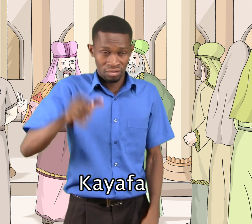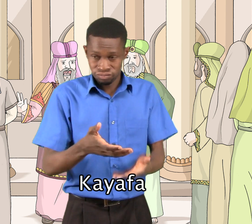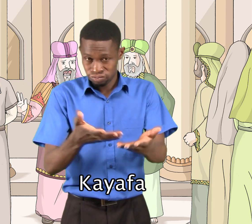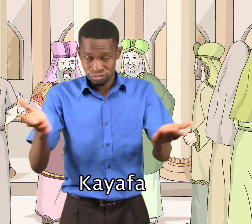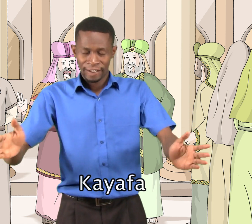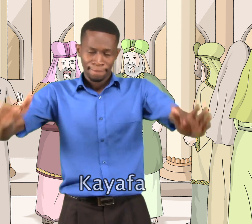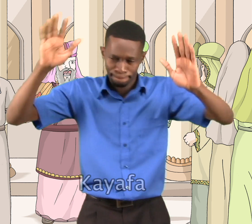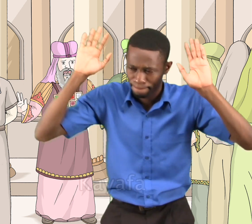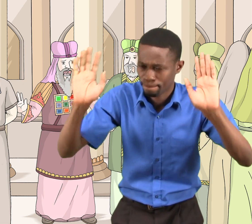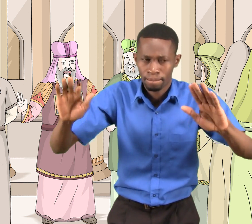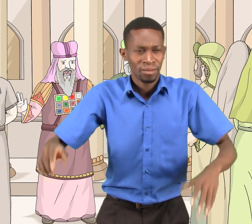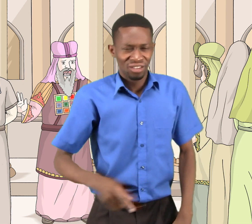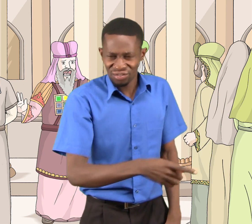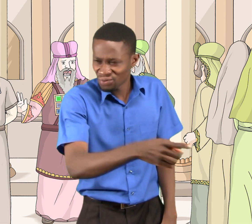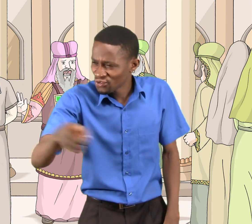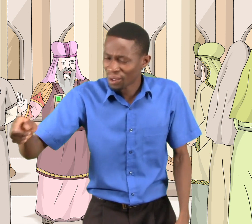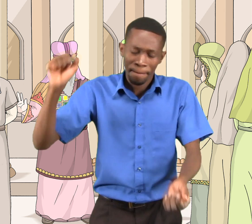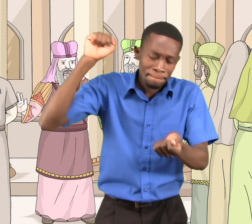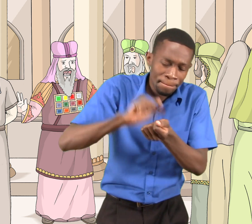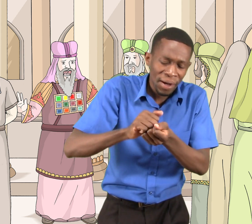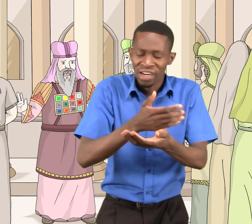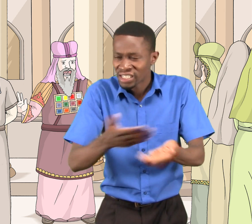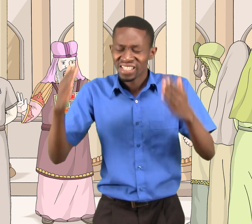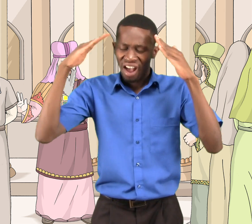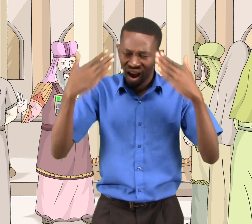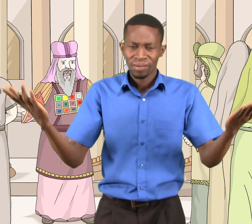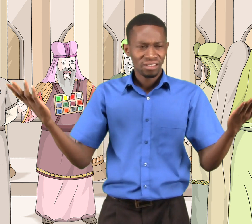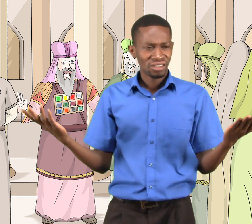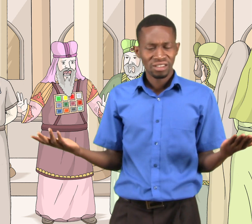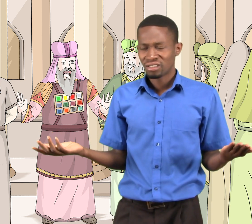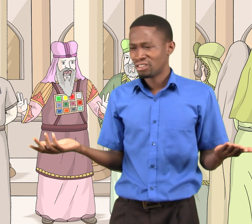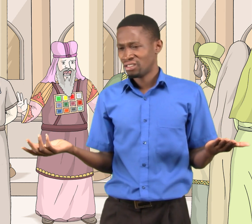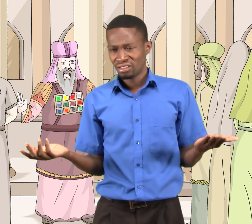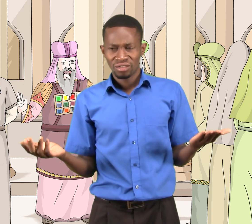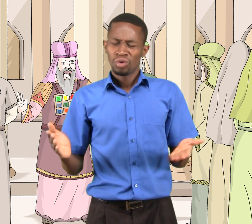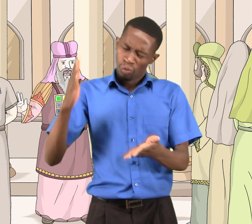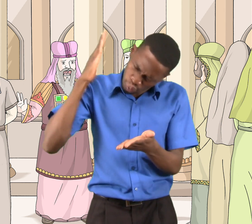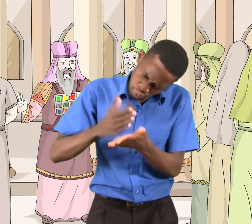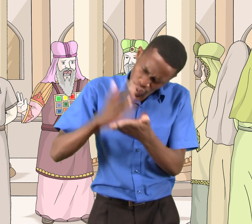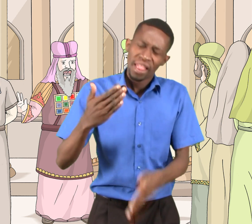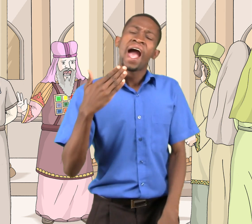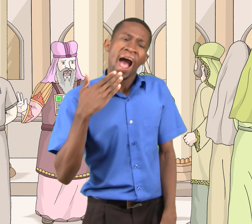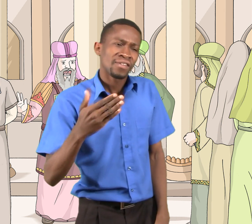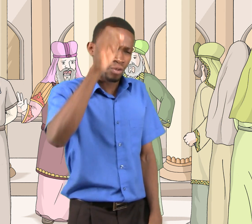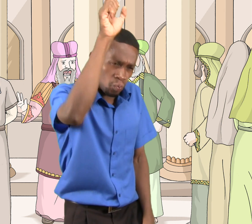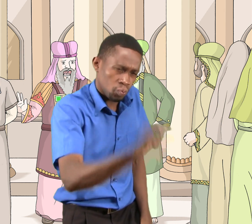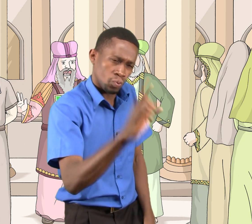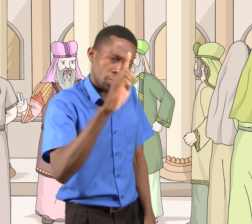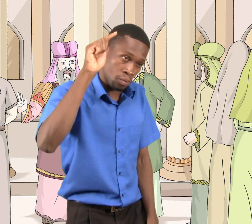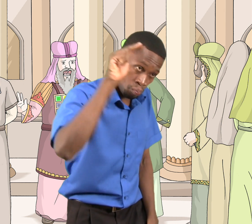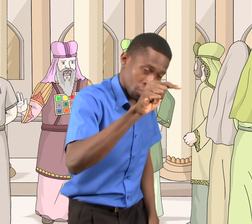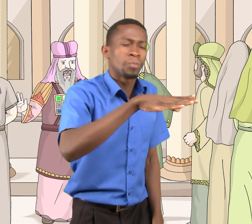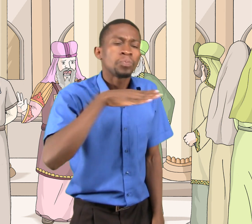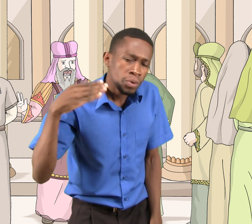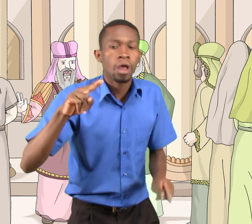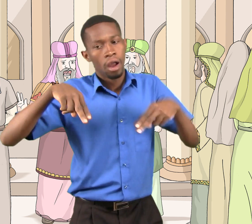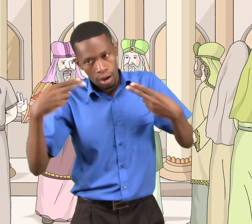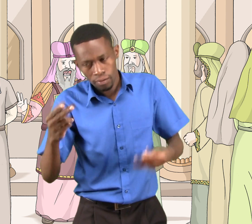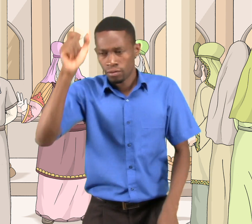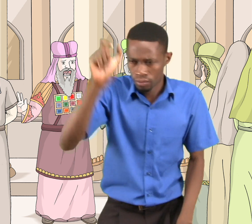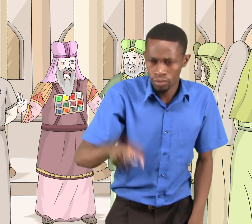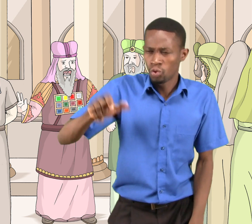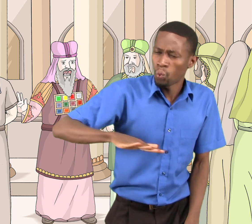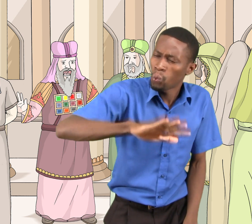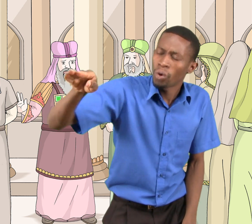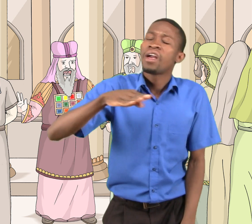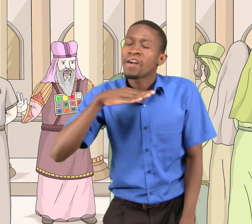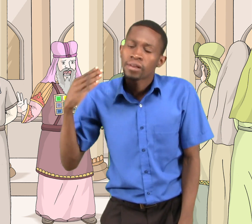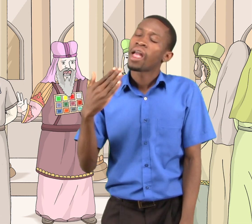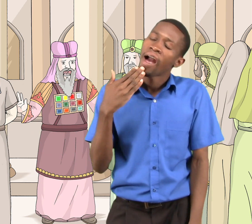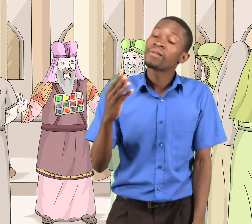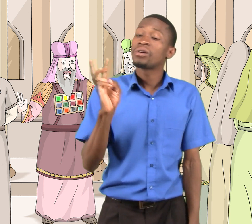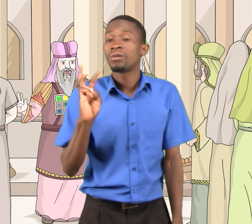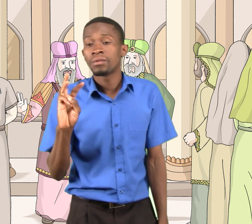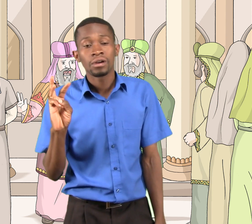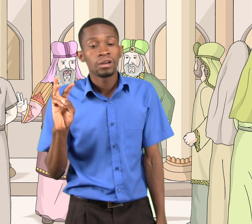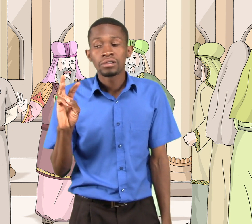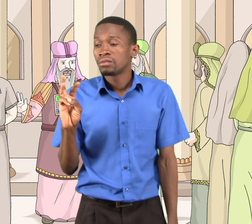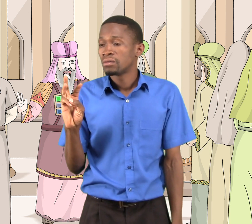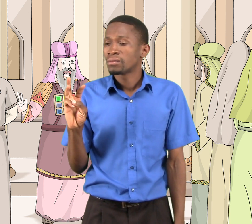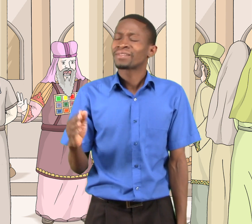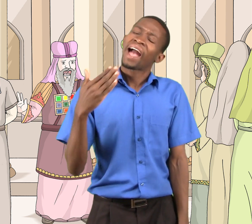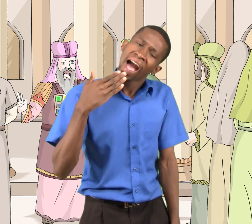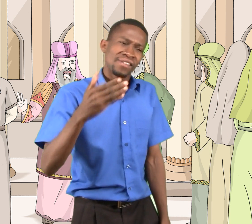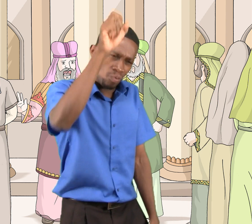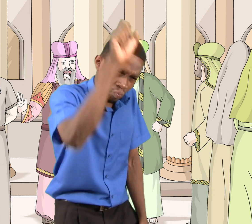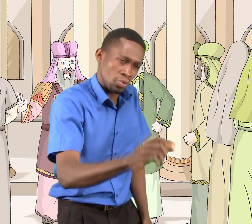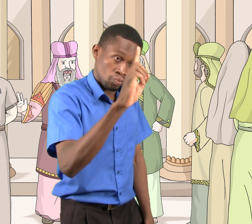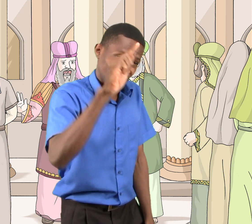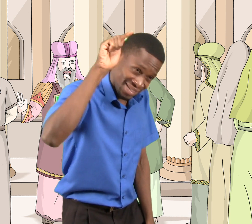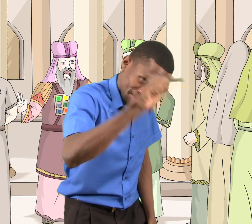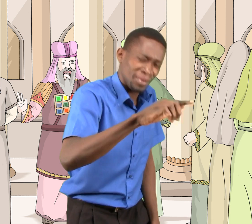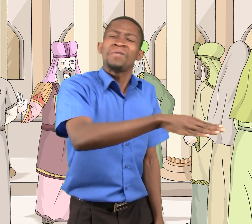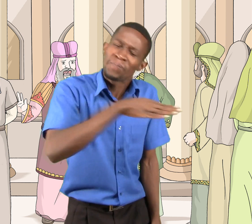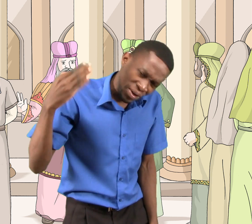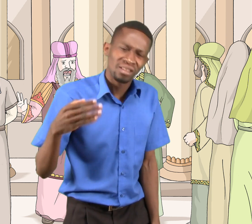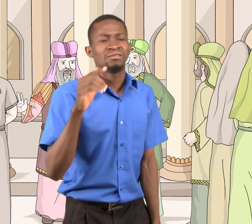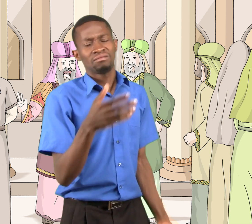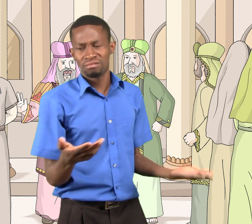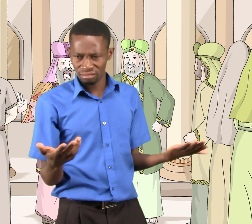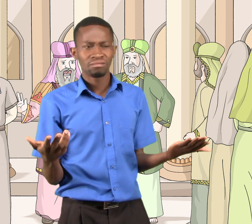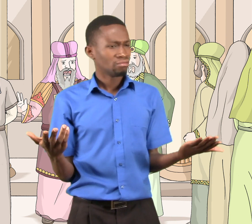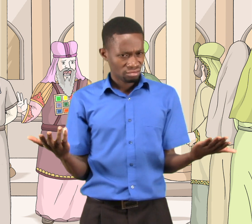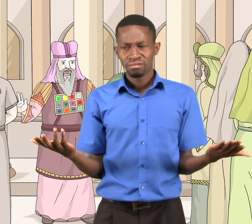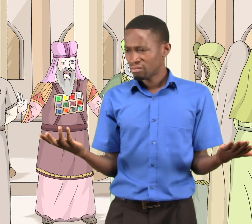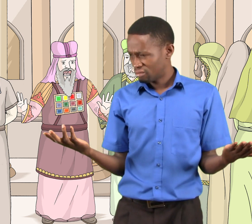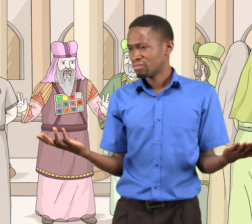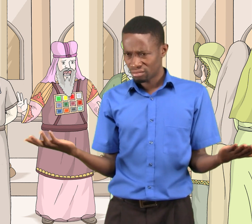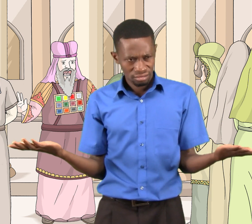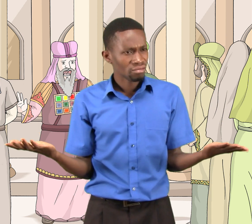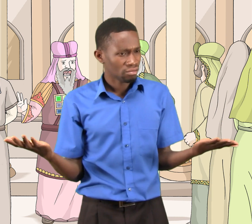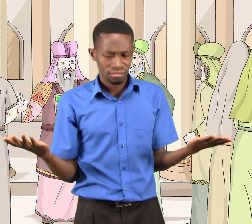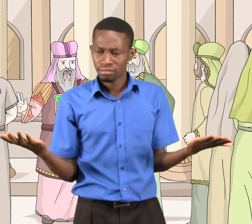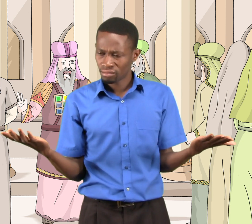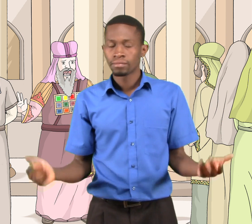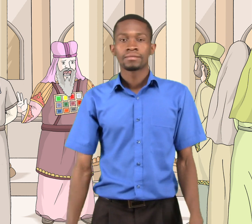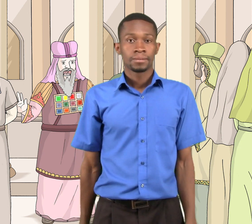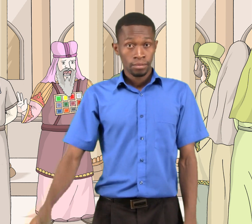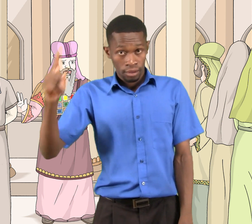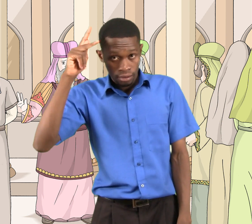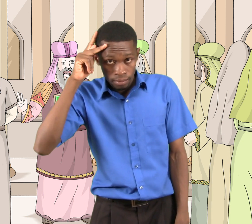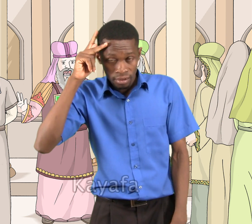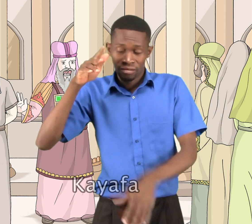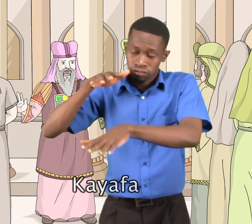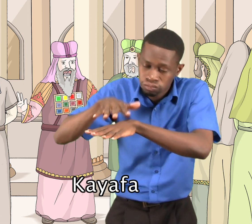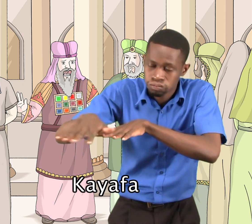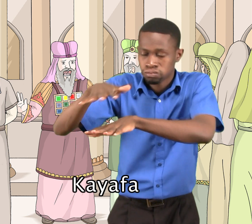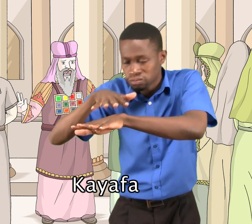You do not realize that it is better for you that one man die for the people than that the whole nation perish.”